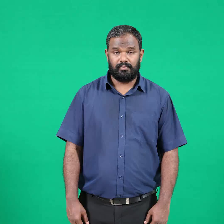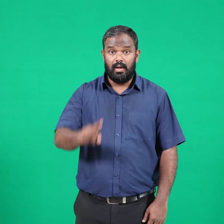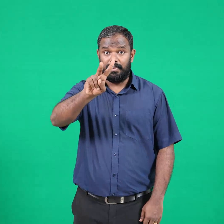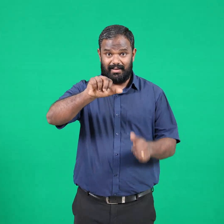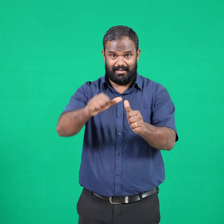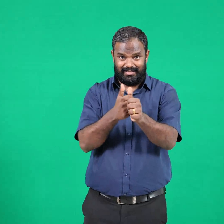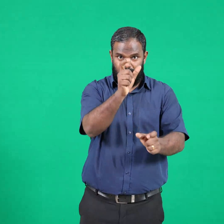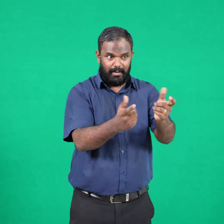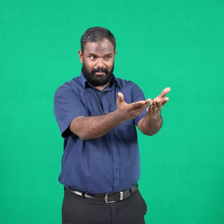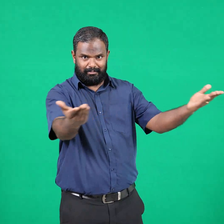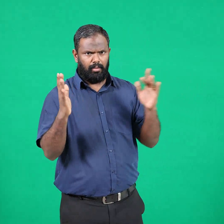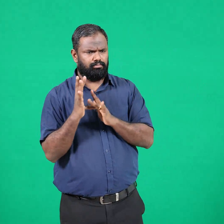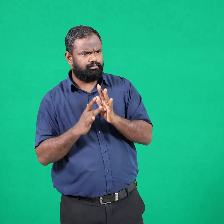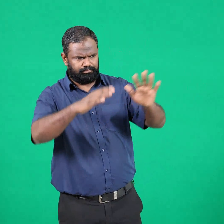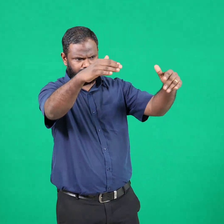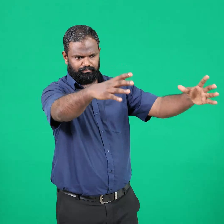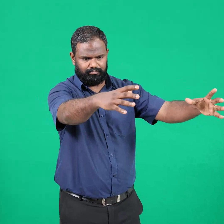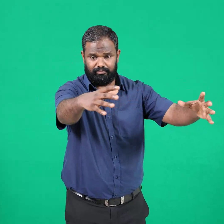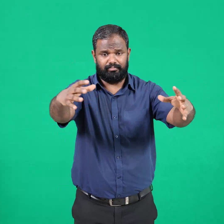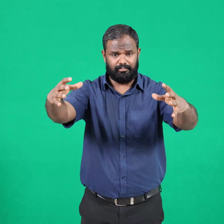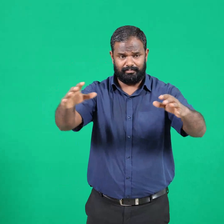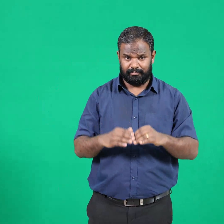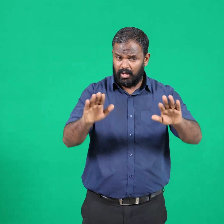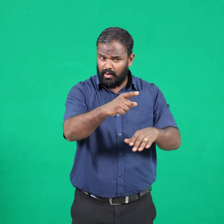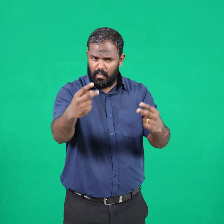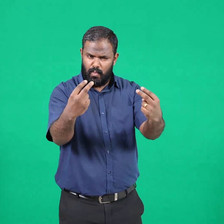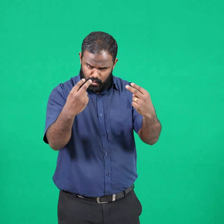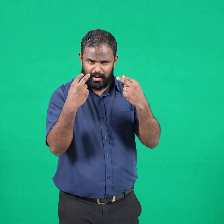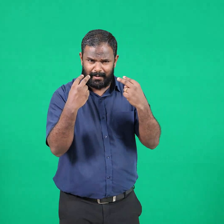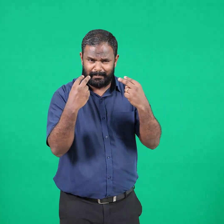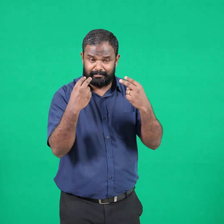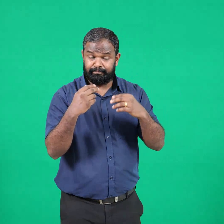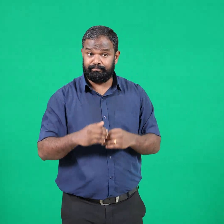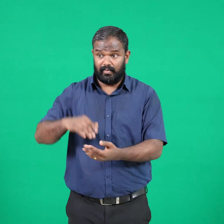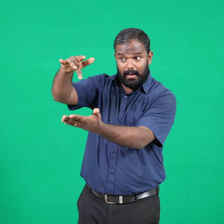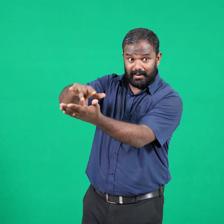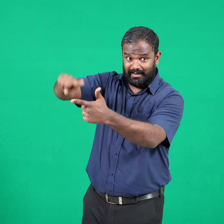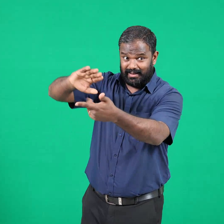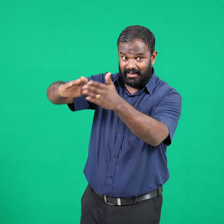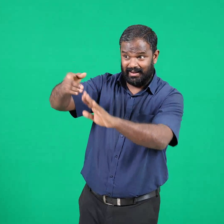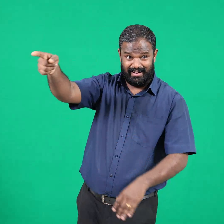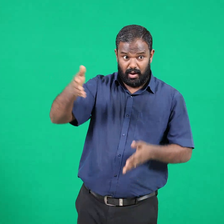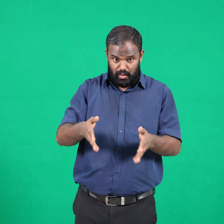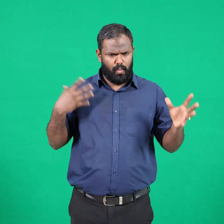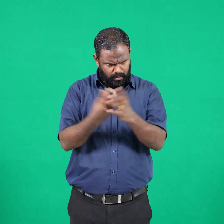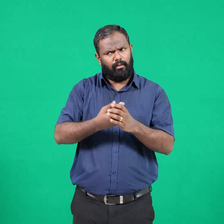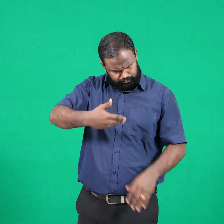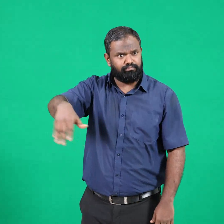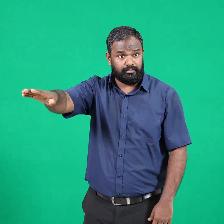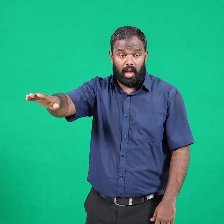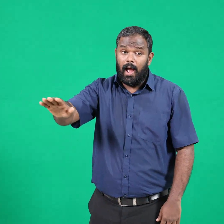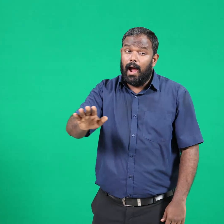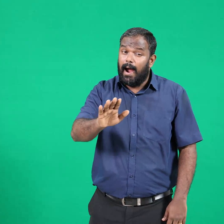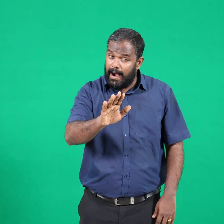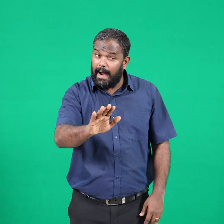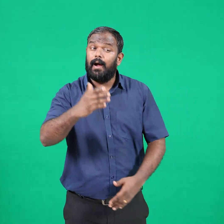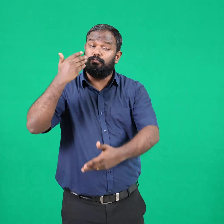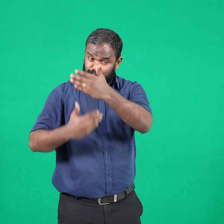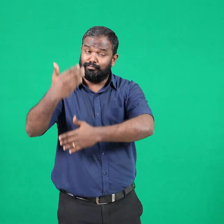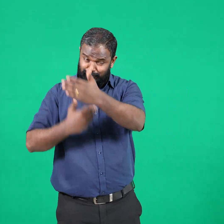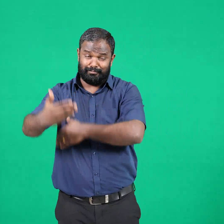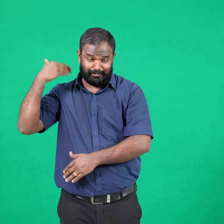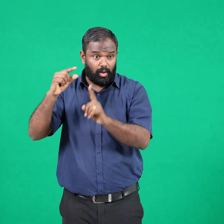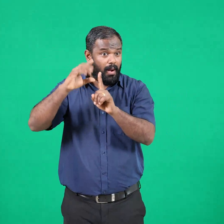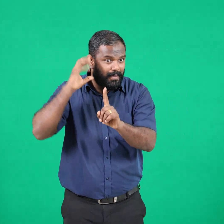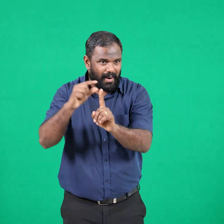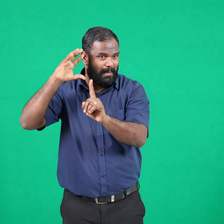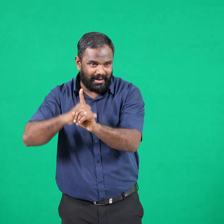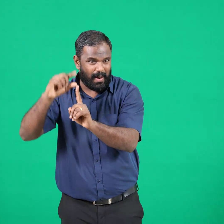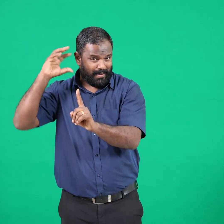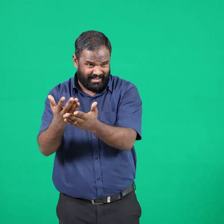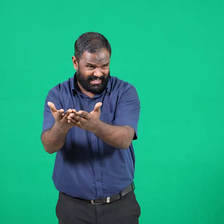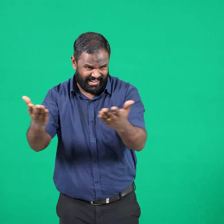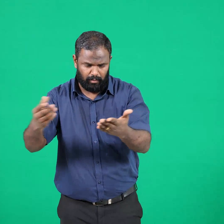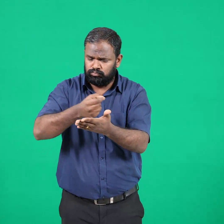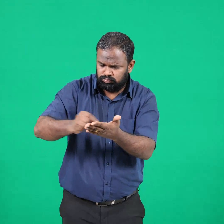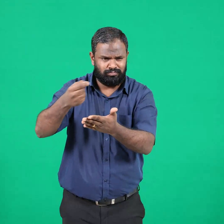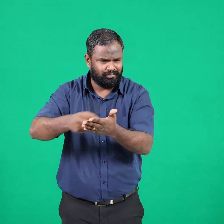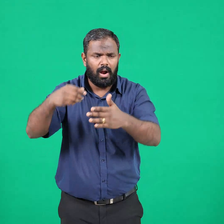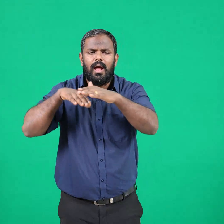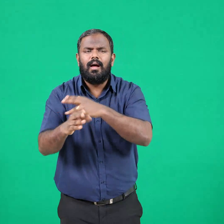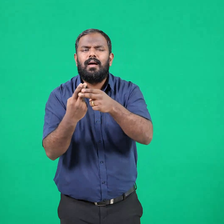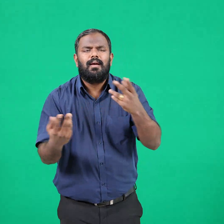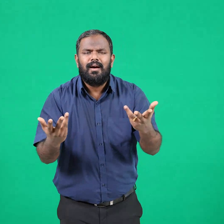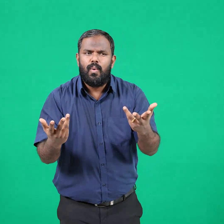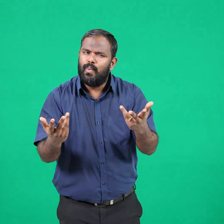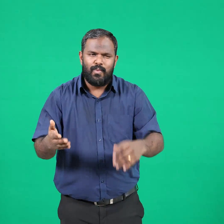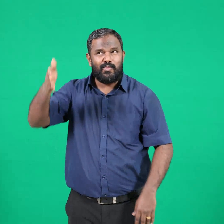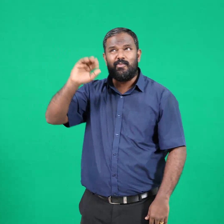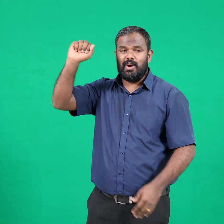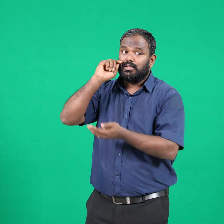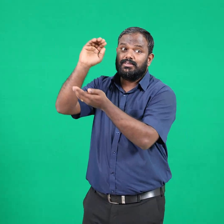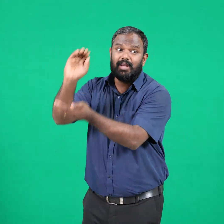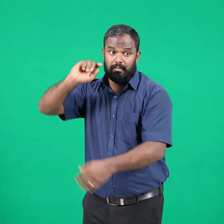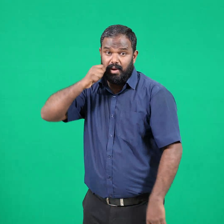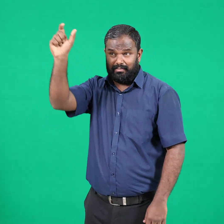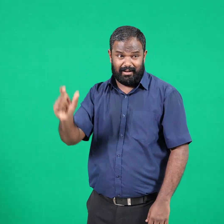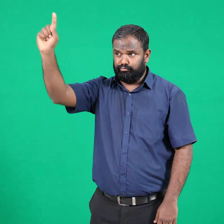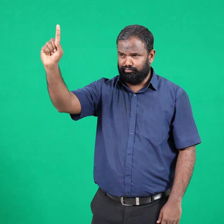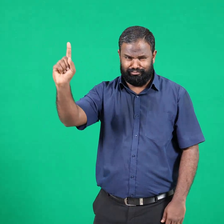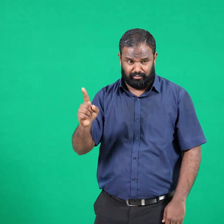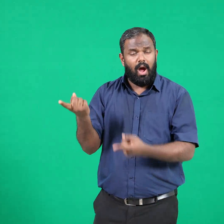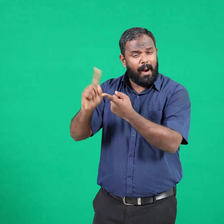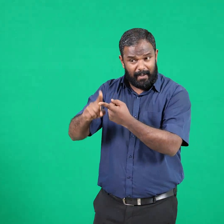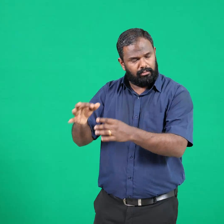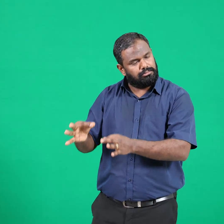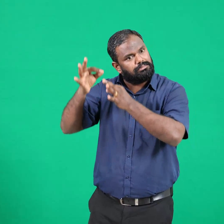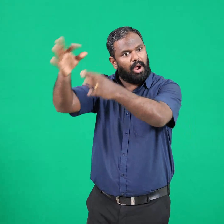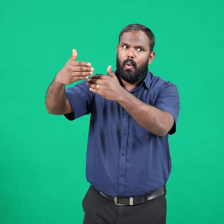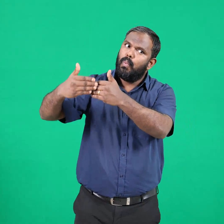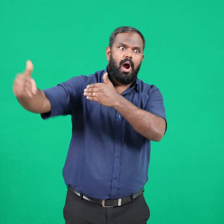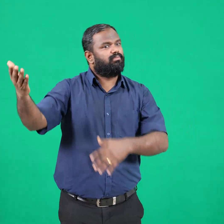Then Jesus took the Twelve aside and said to them, "Look, we are going up to Jerusalem, and everything the prophets have written about the Son of Man will be fulfilled.